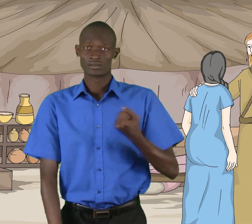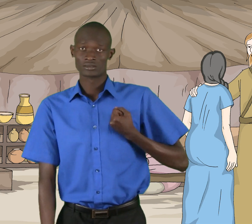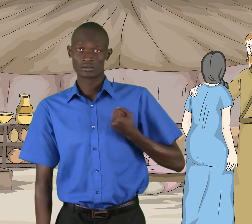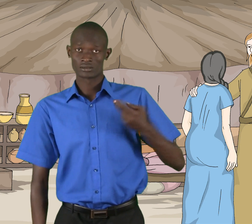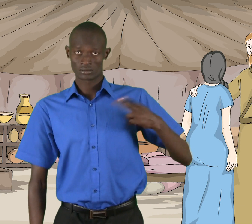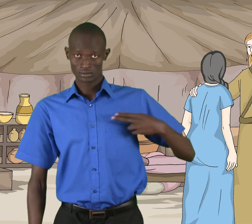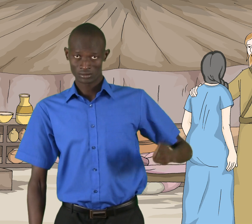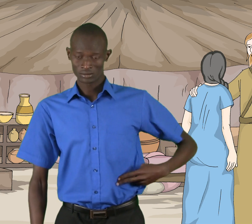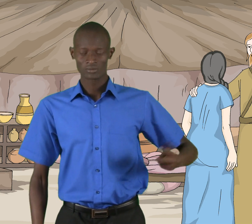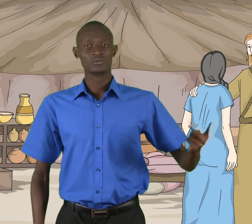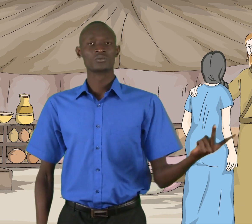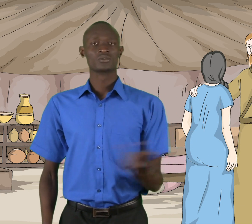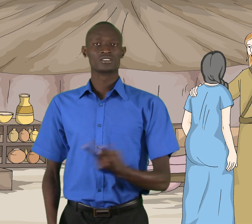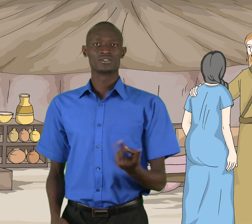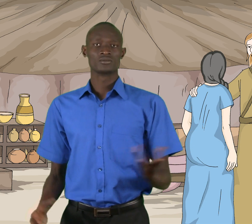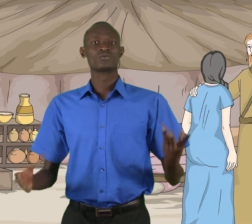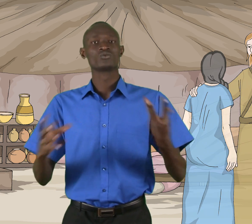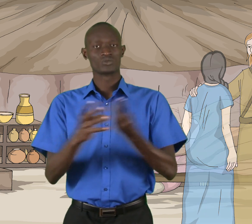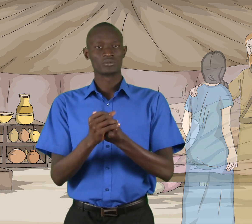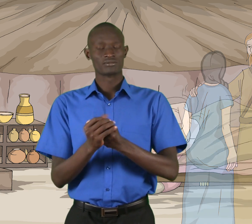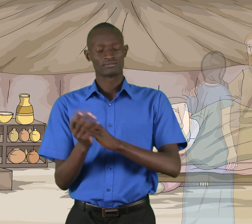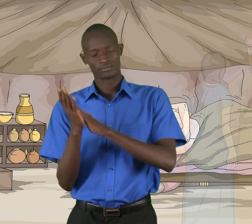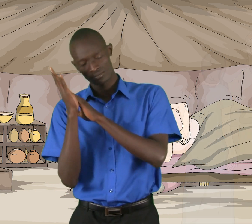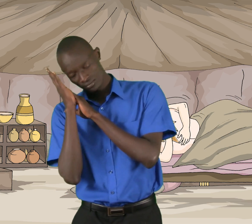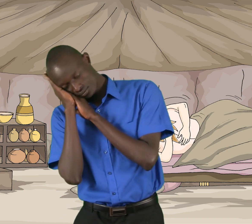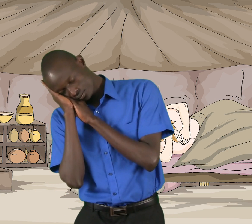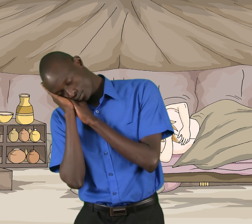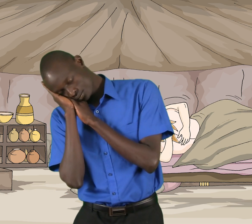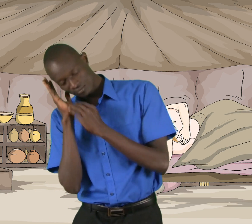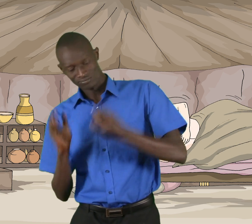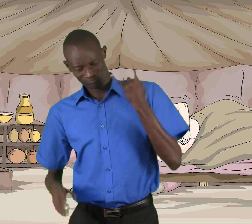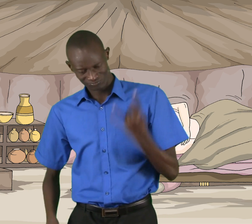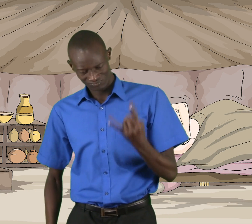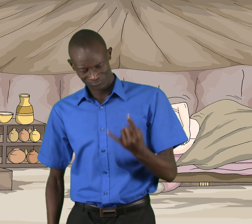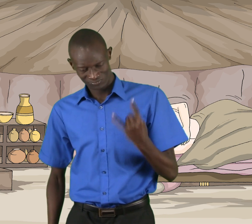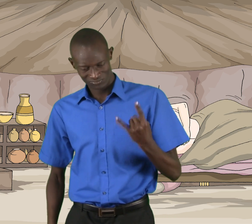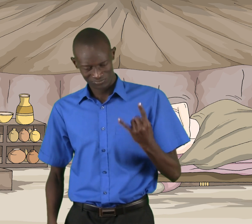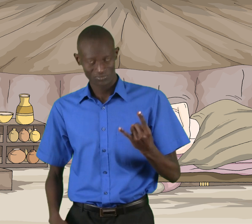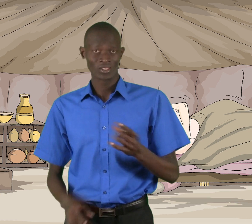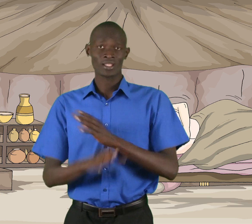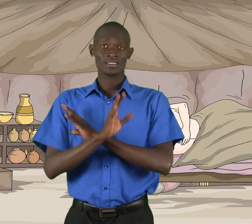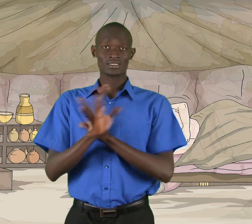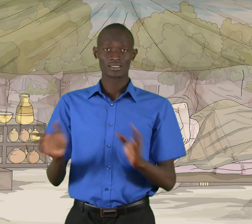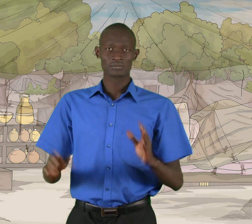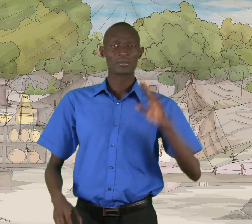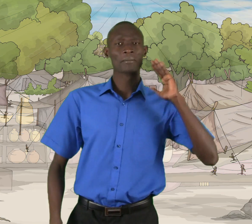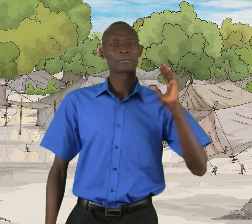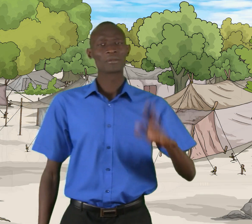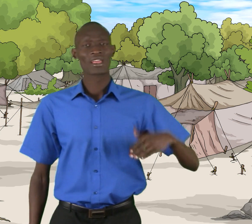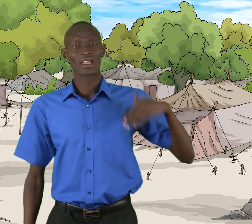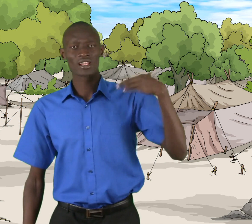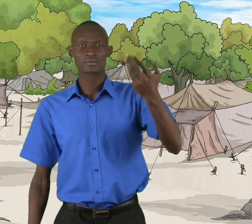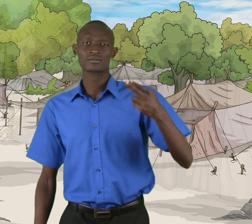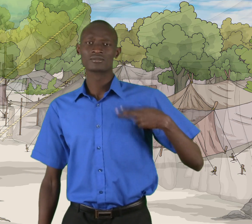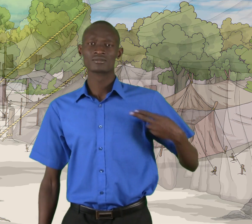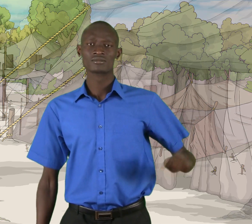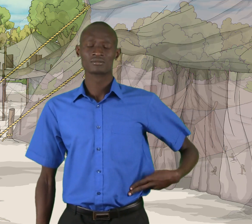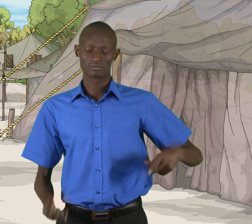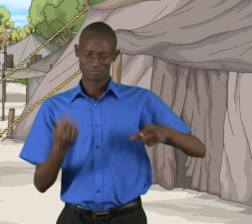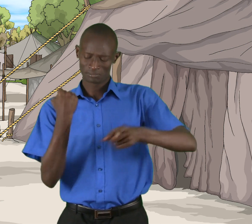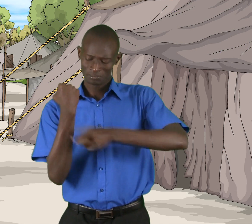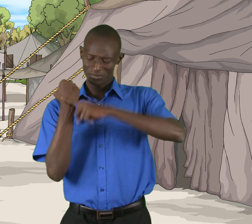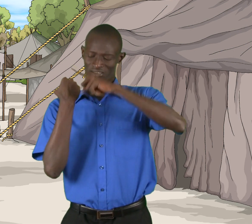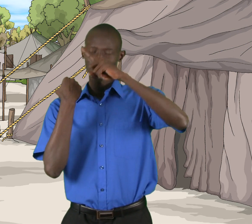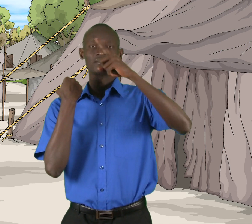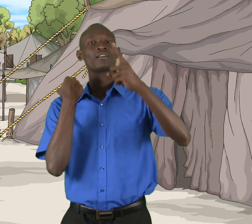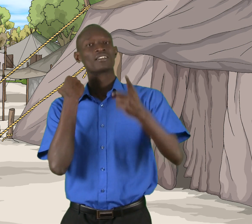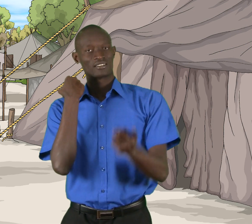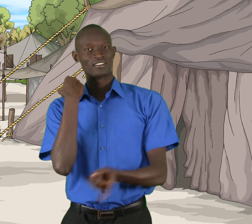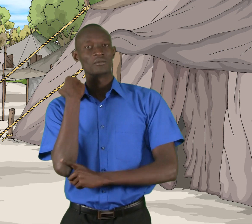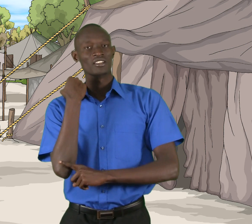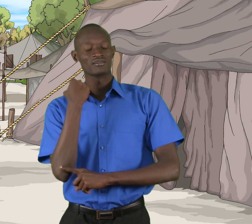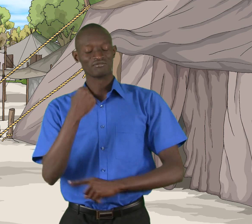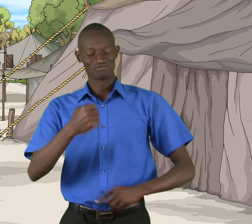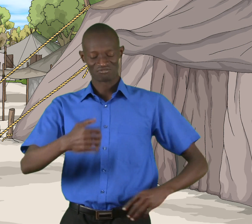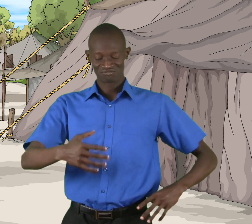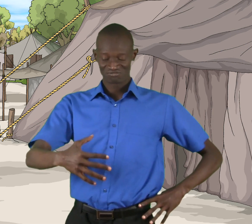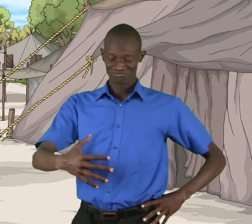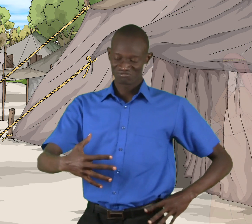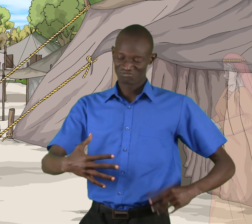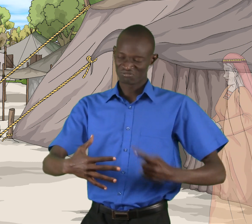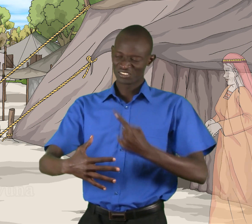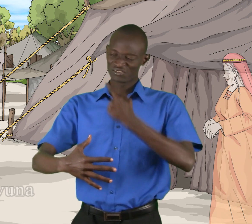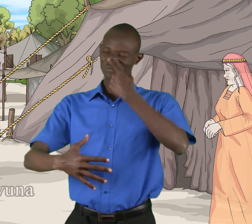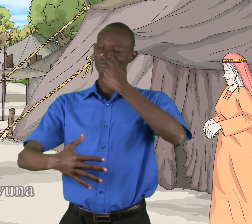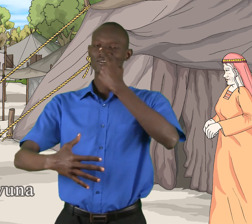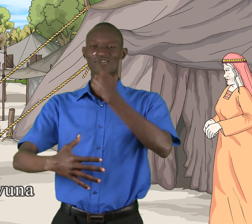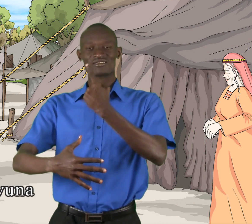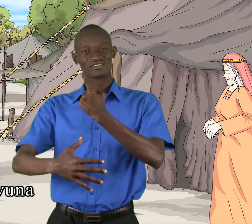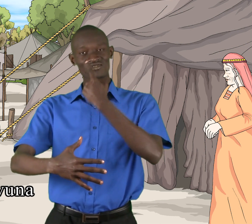And he slept with Hagar, and she conceived.